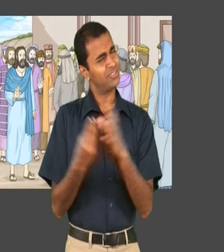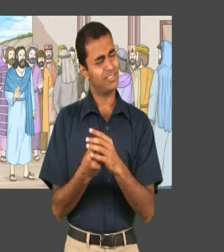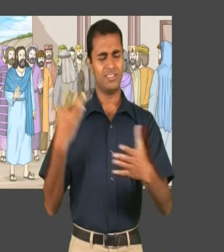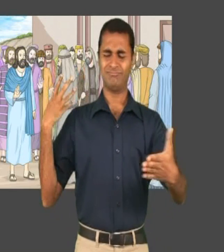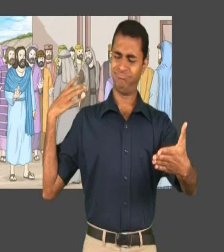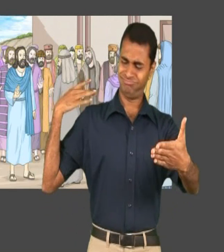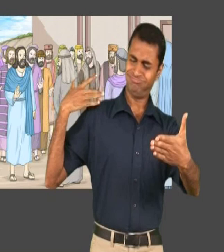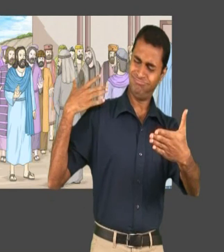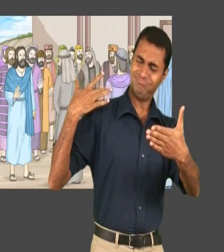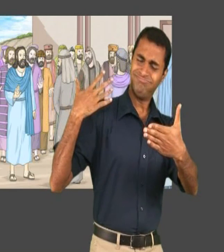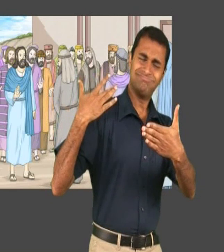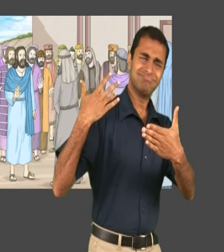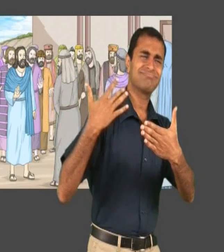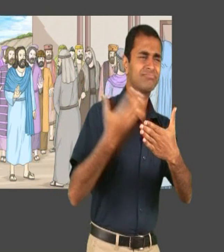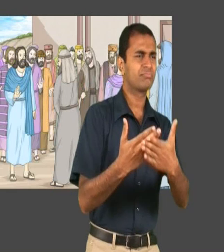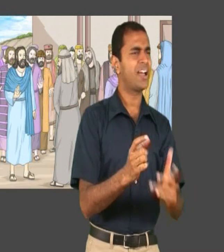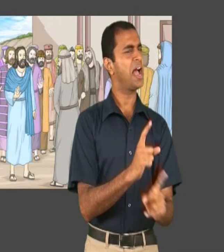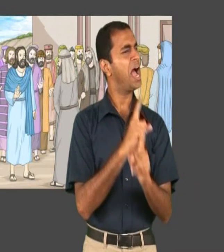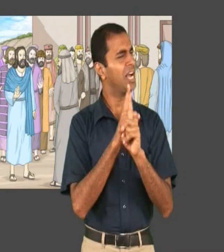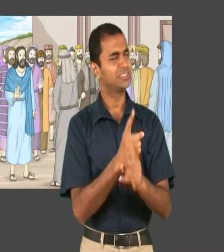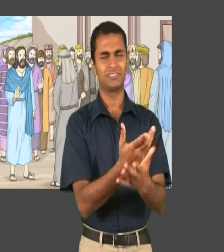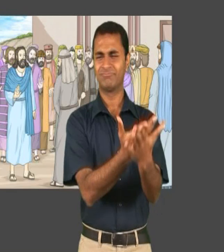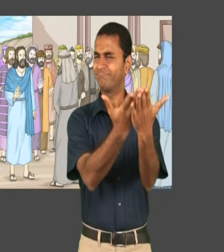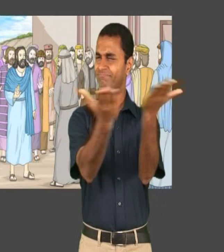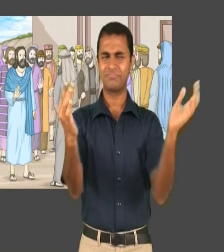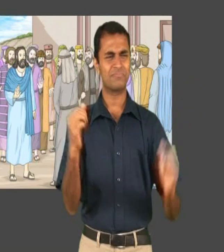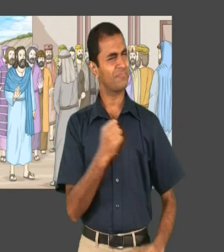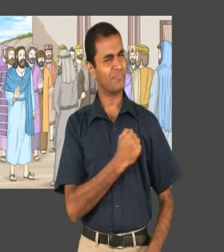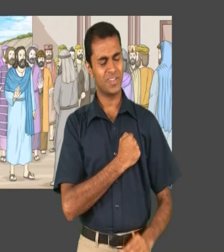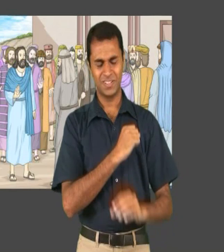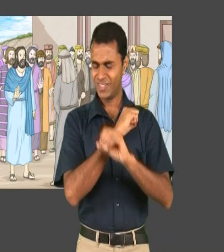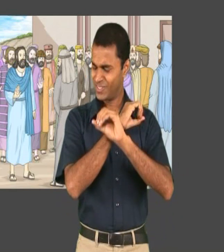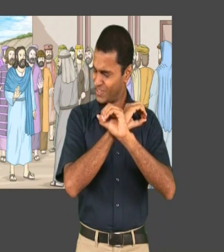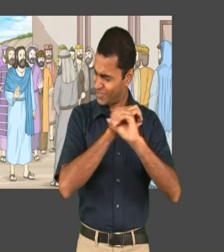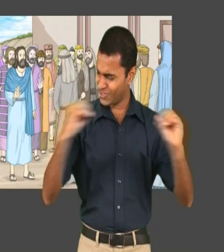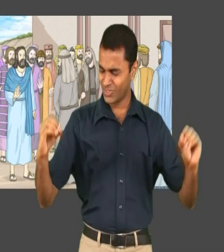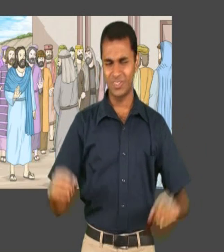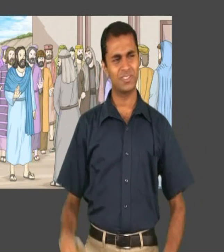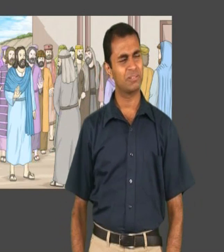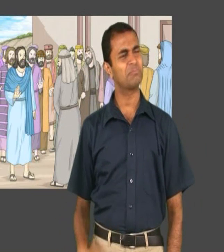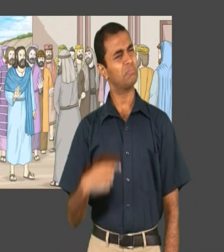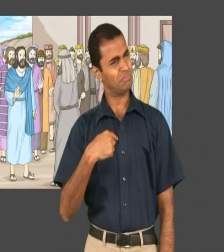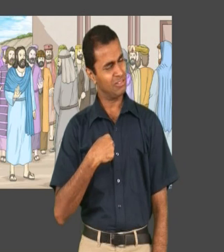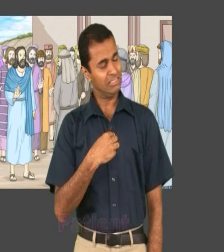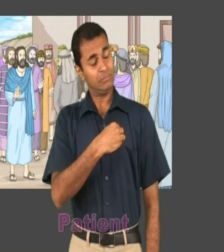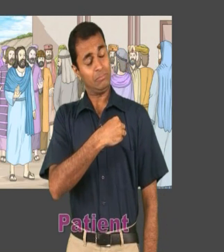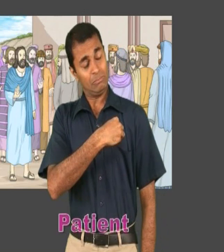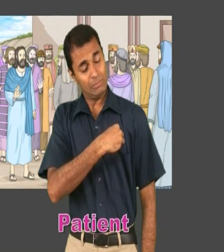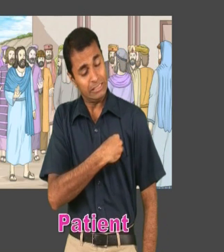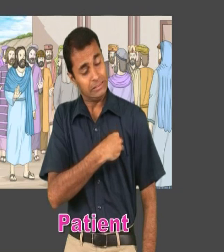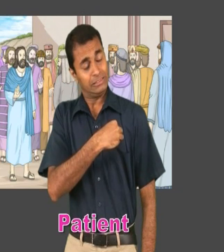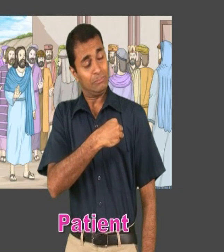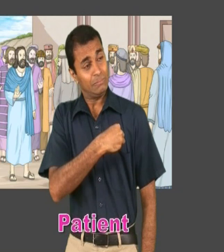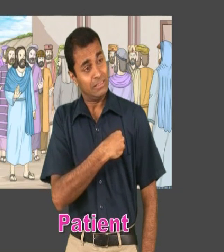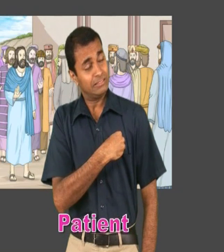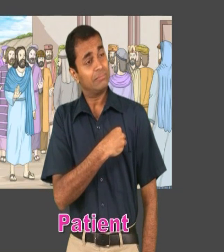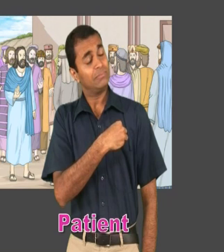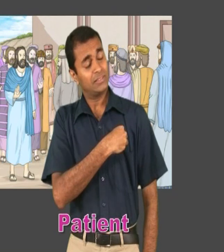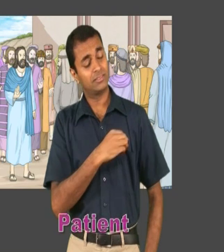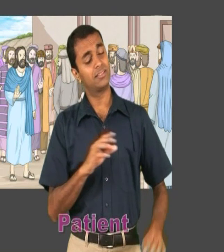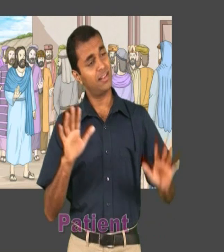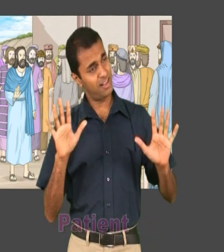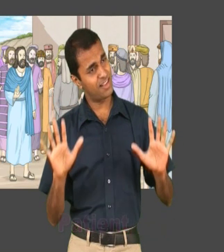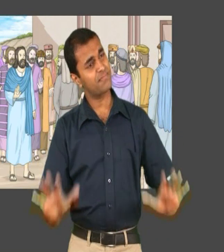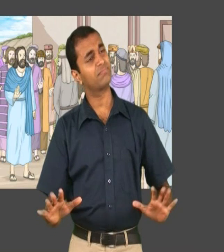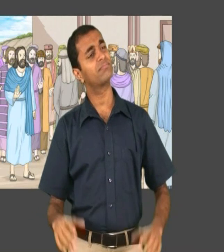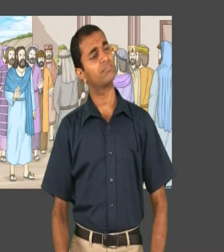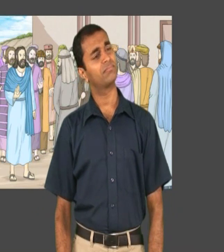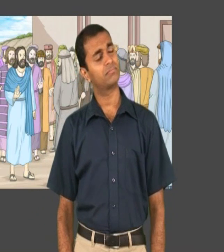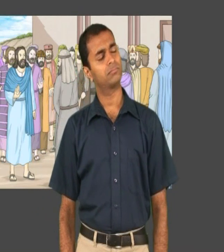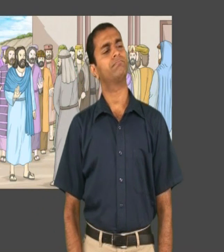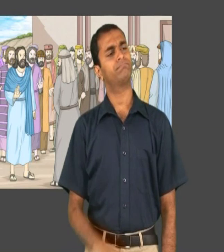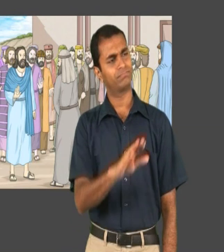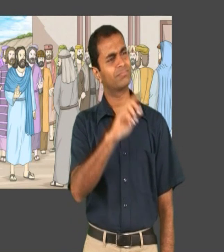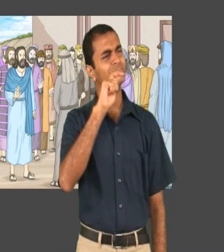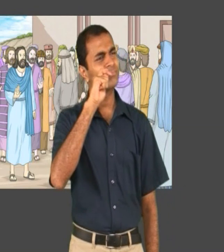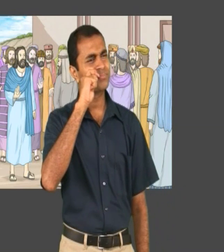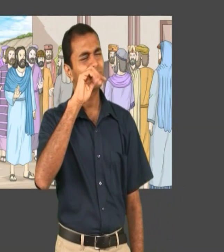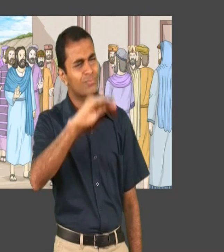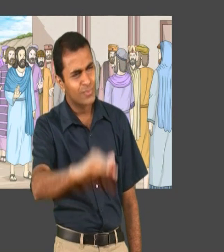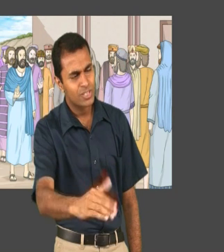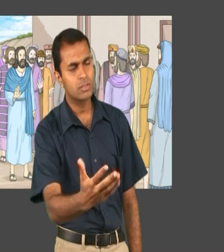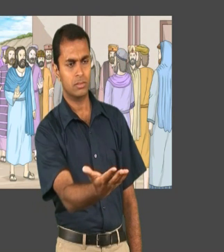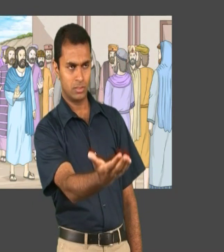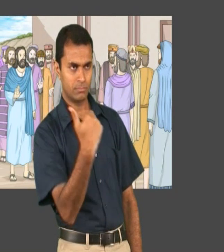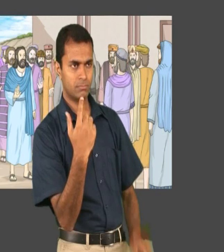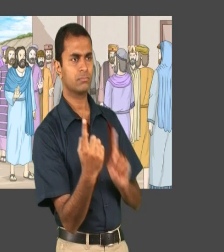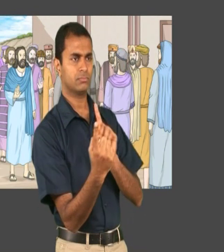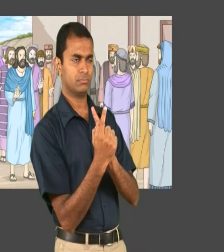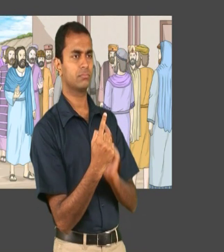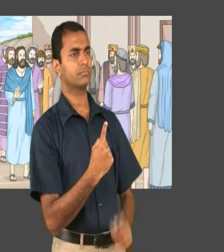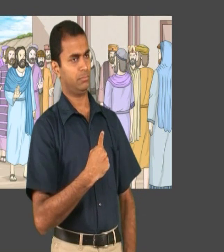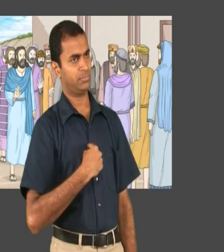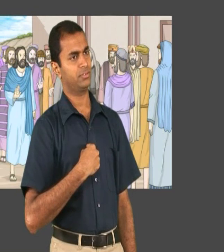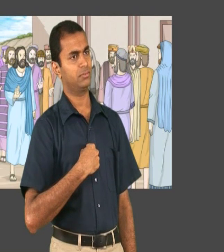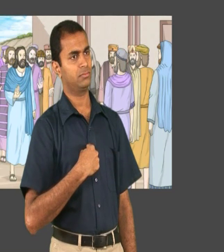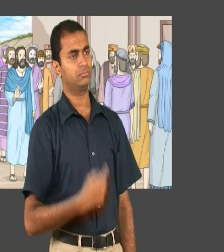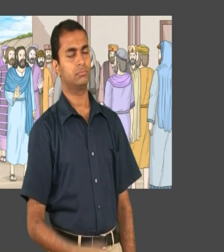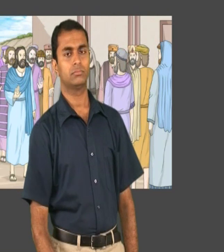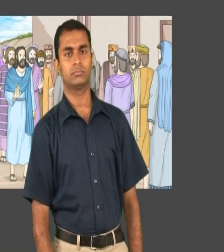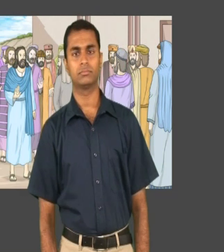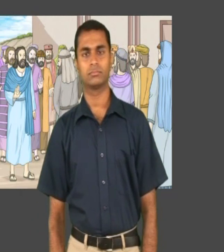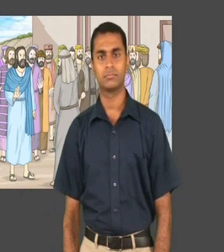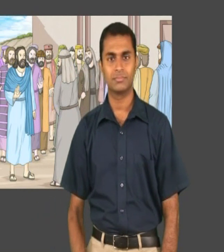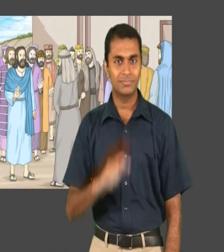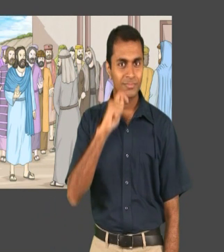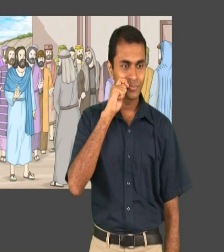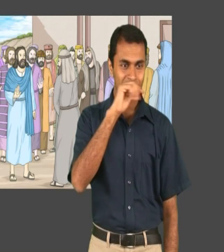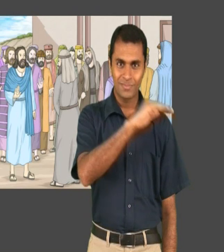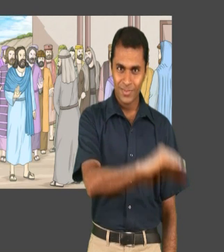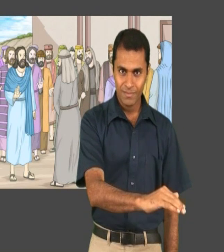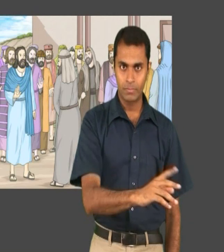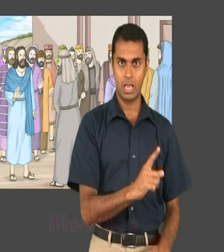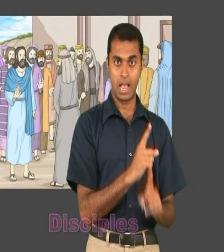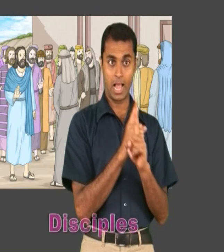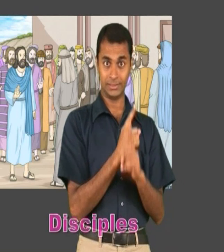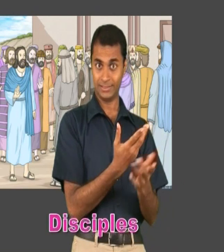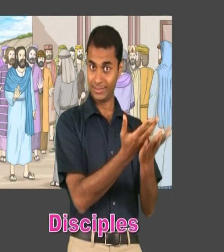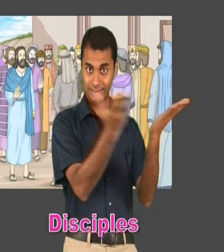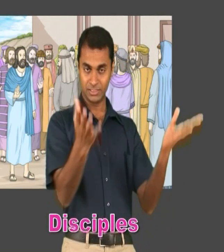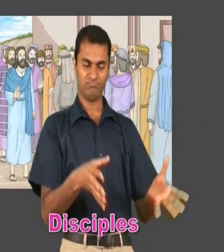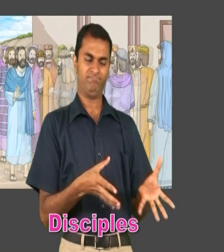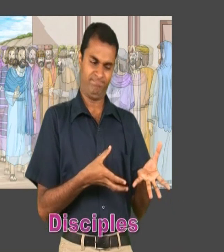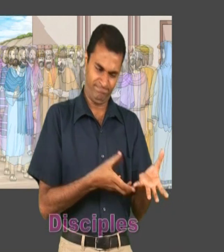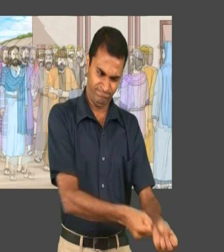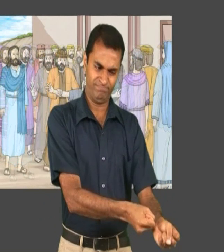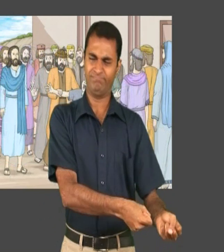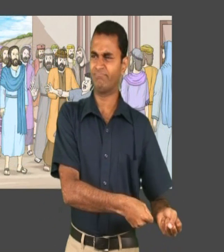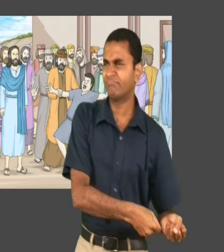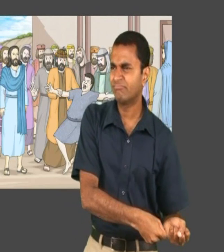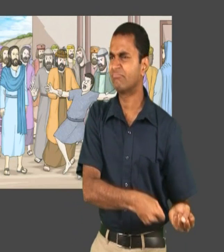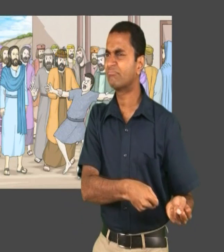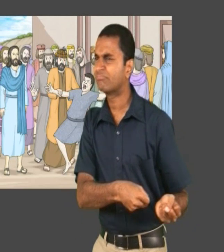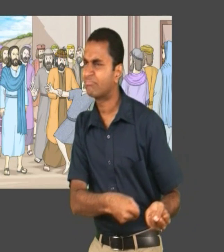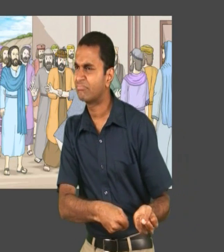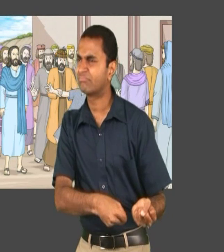“How long must I remain with you? How long must I put up with you? Bring the boy to Me.”